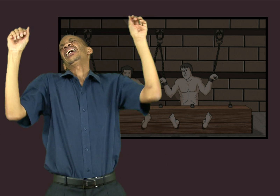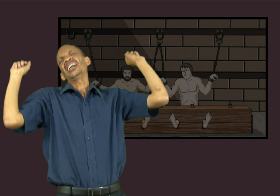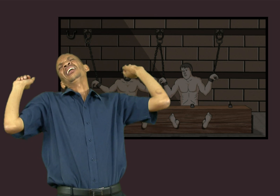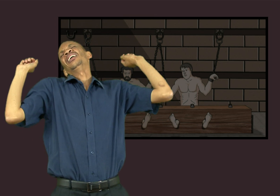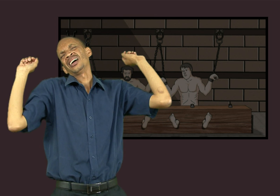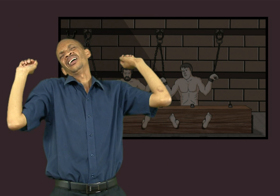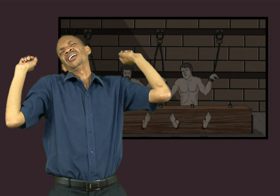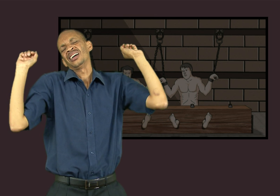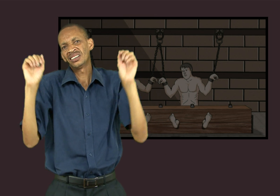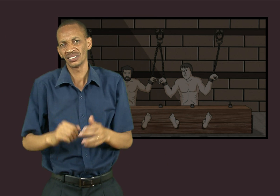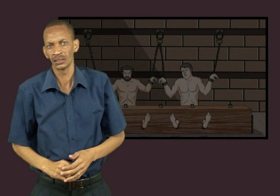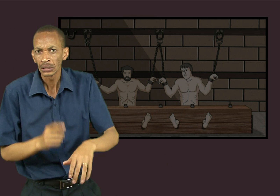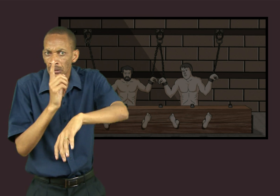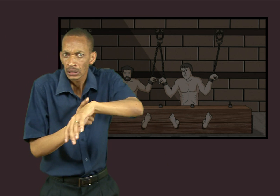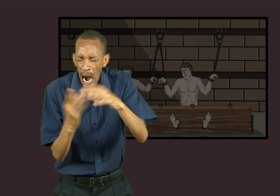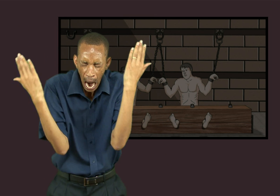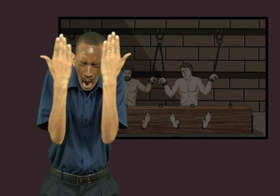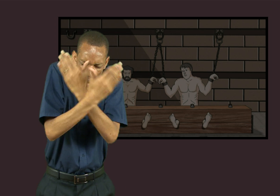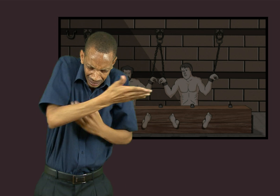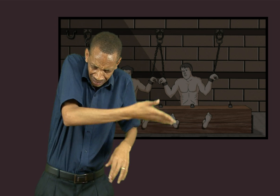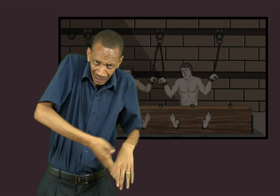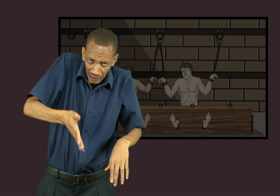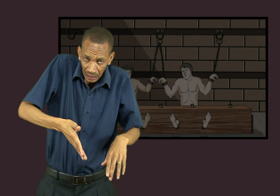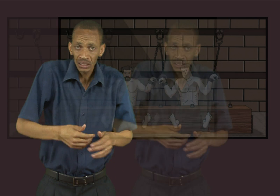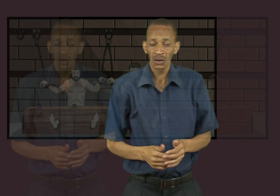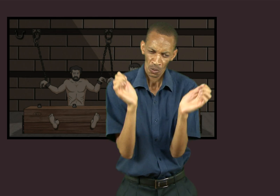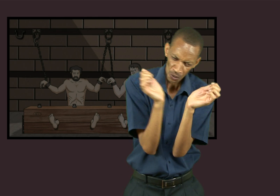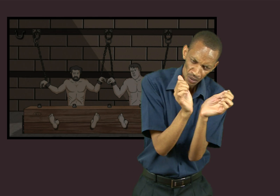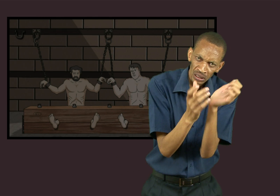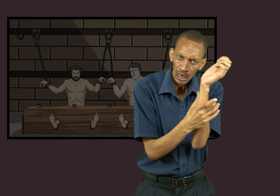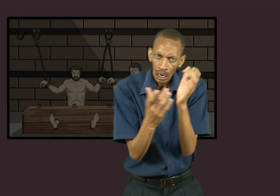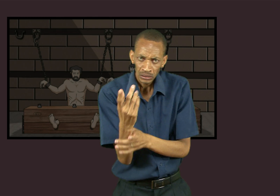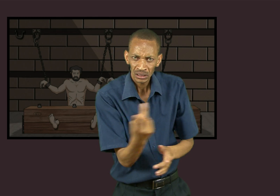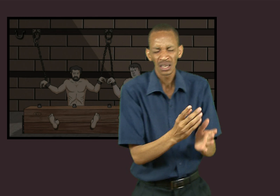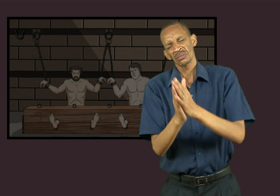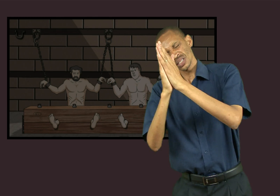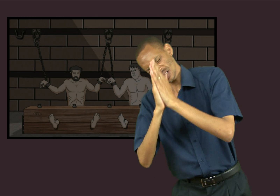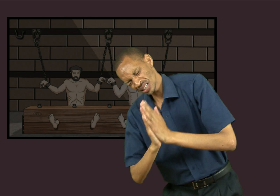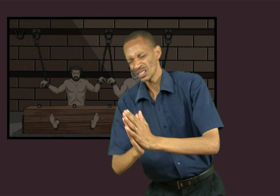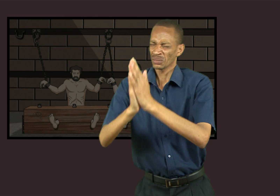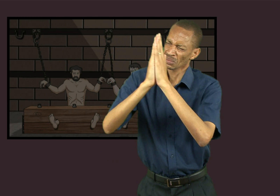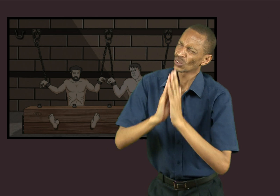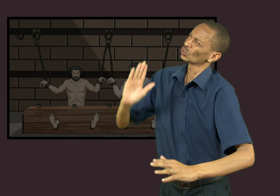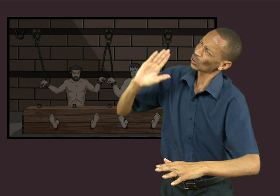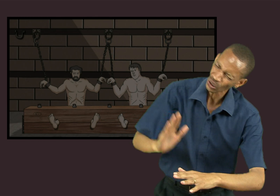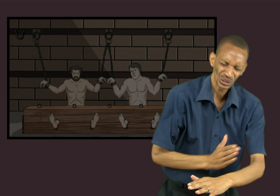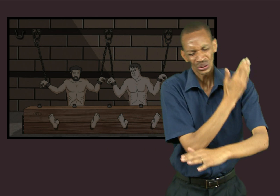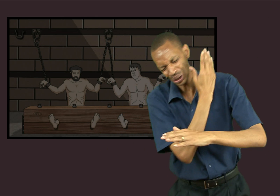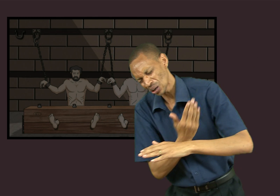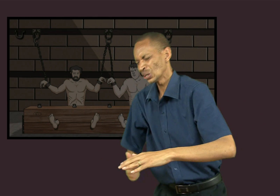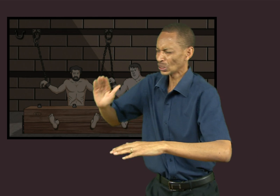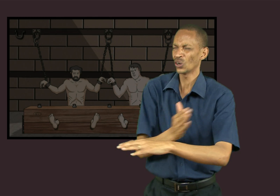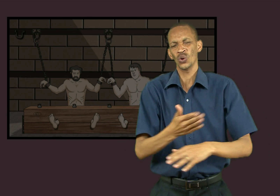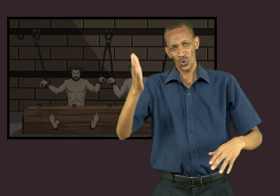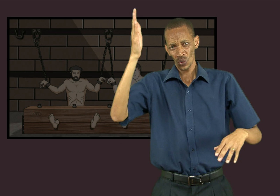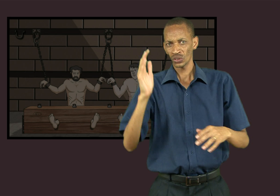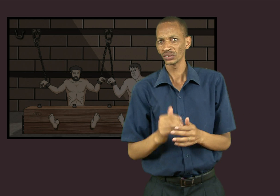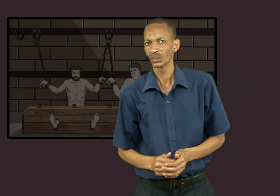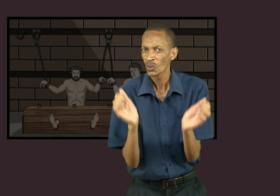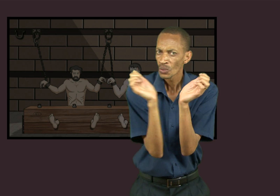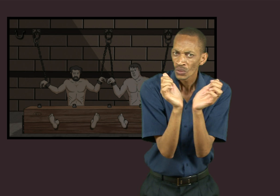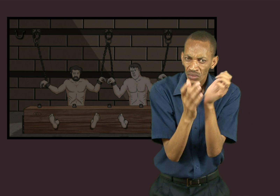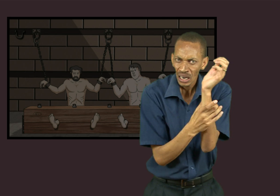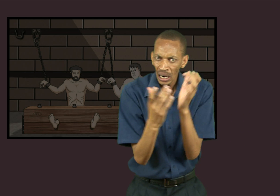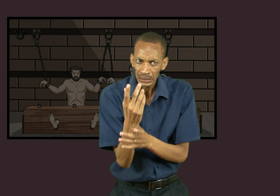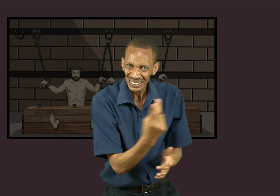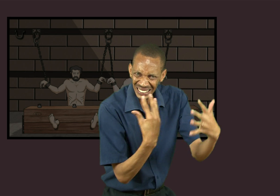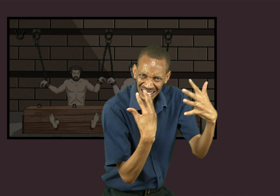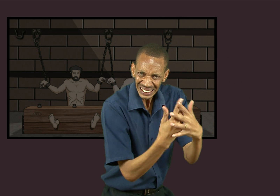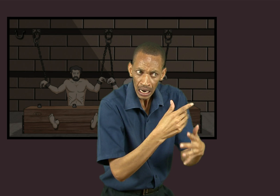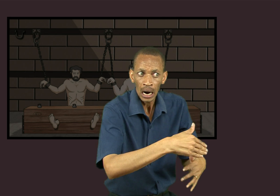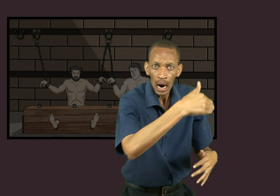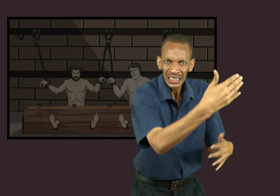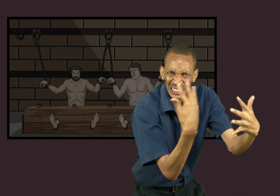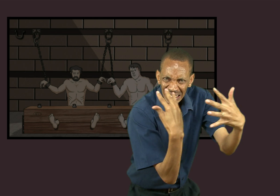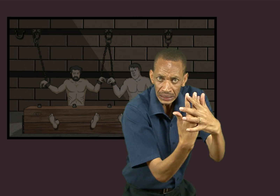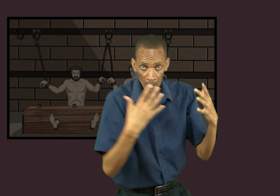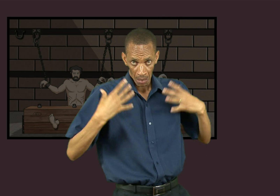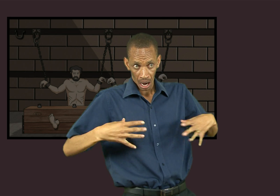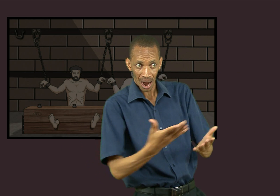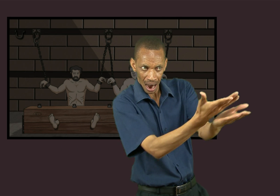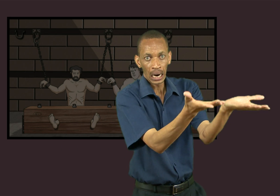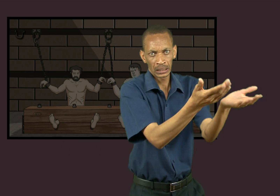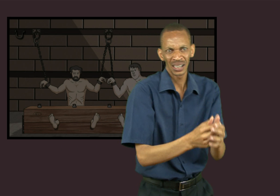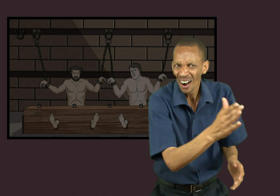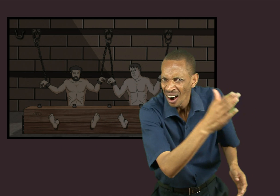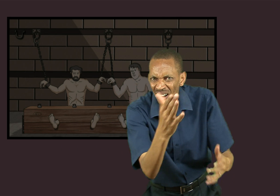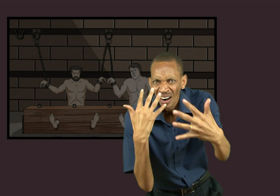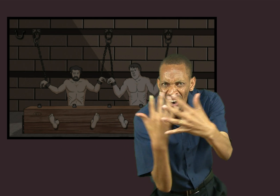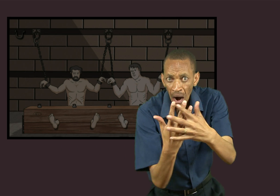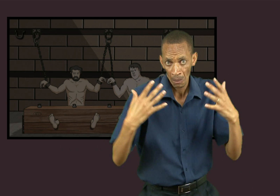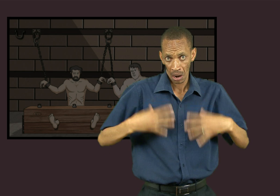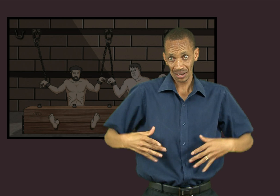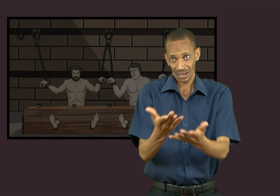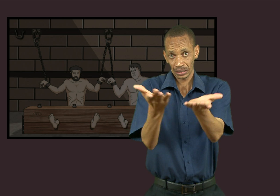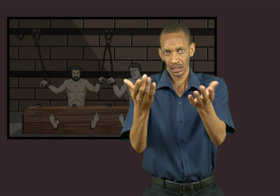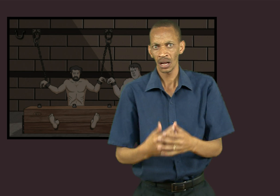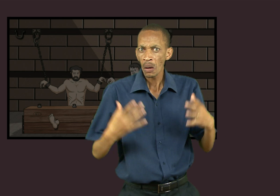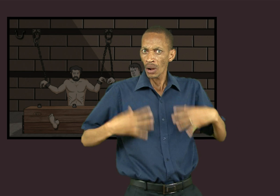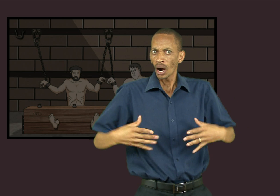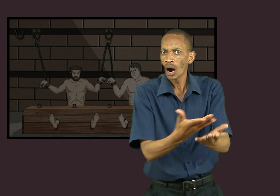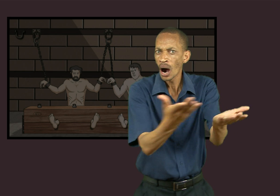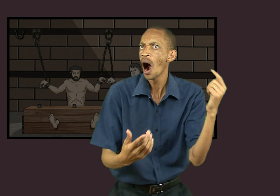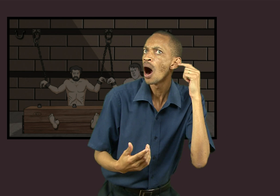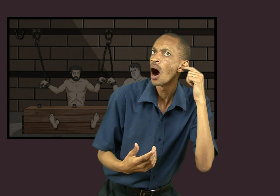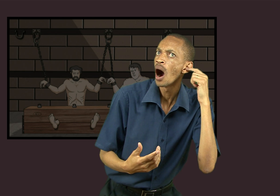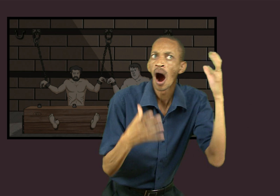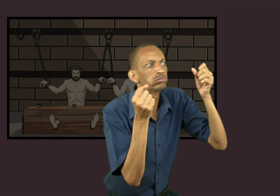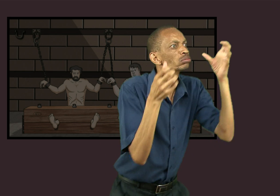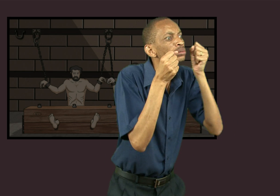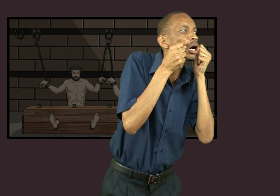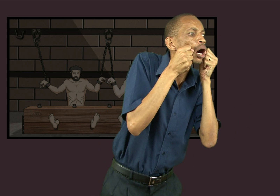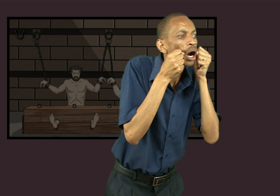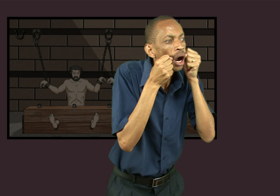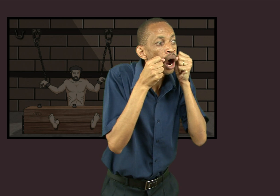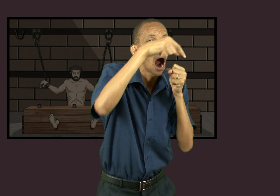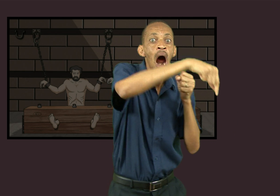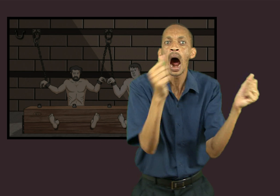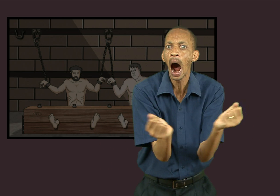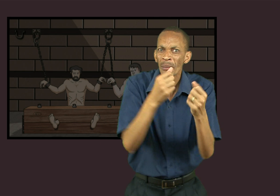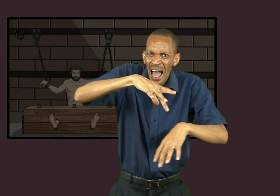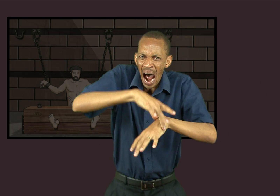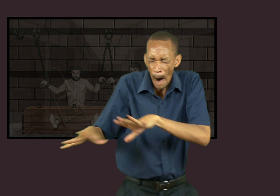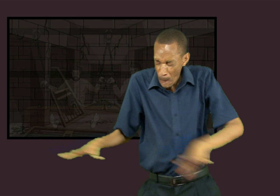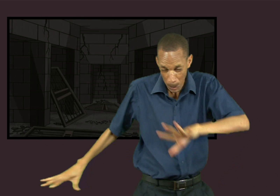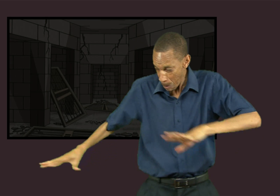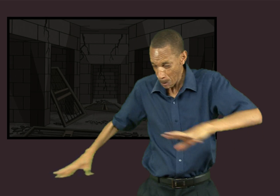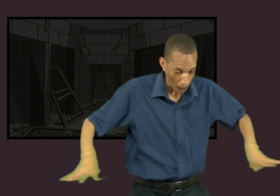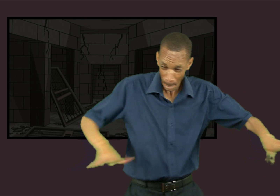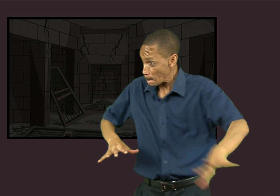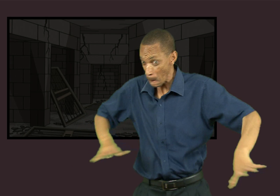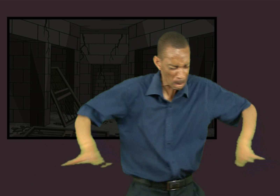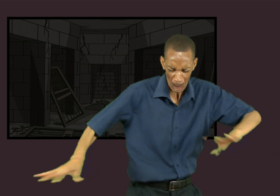About midnight Paul and Silas were praying and singing hymns to God, and the other prisoners were listening to them.